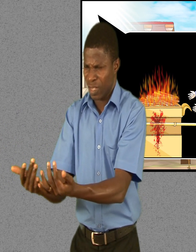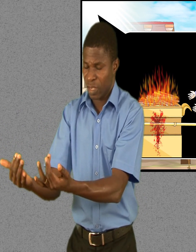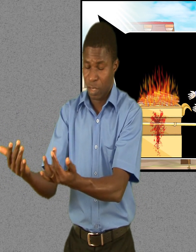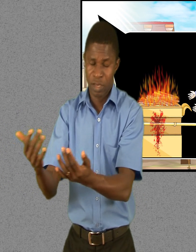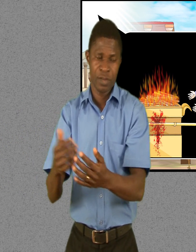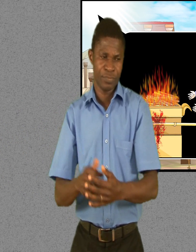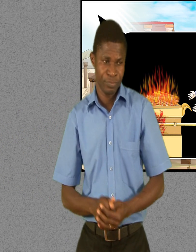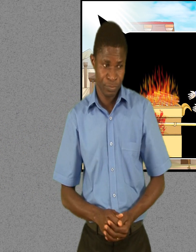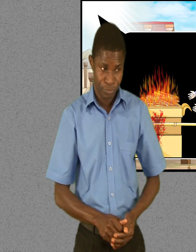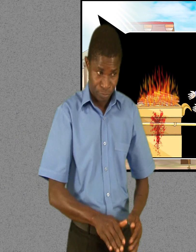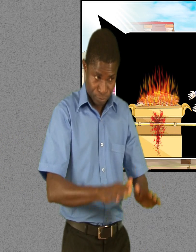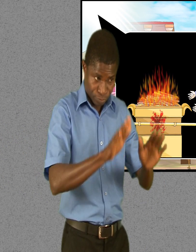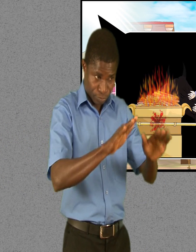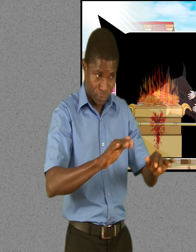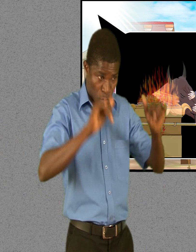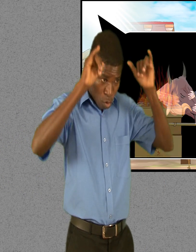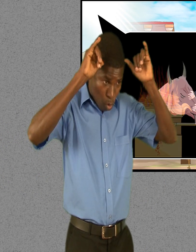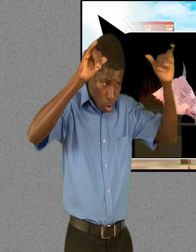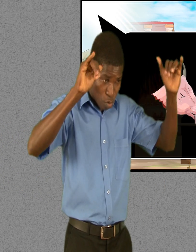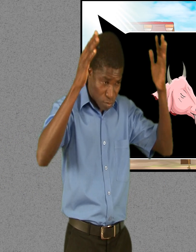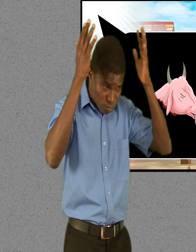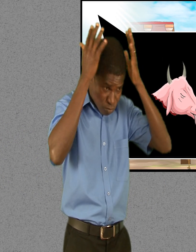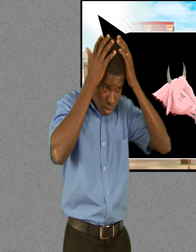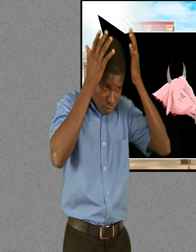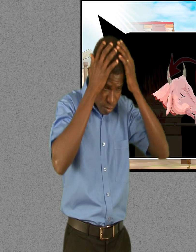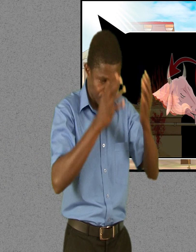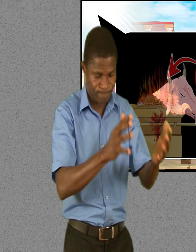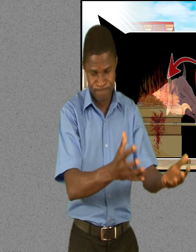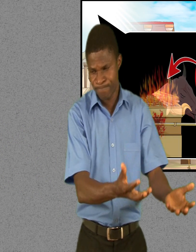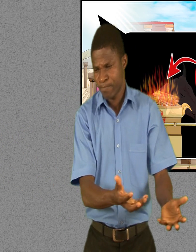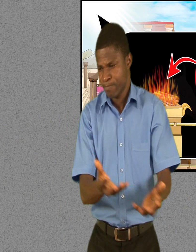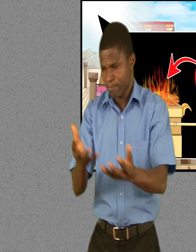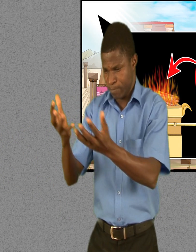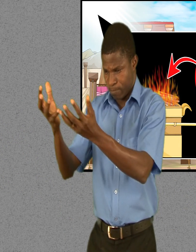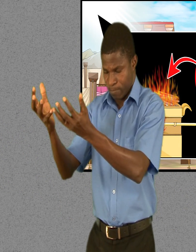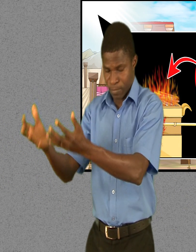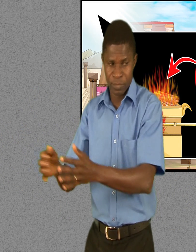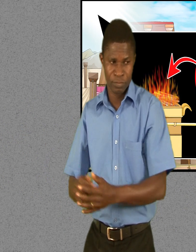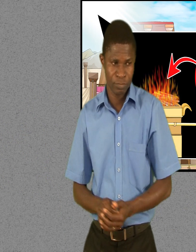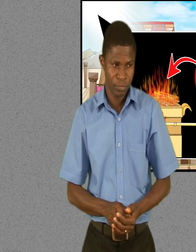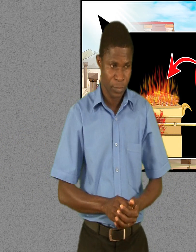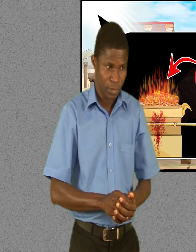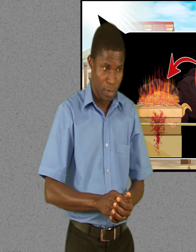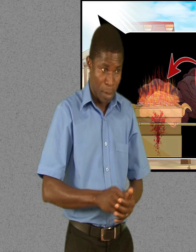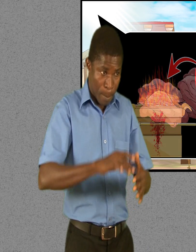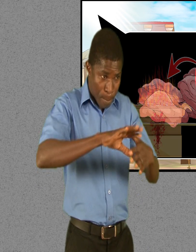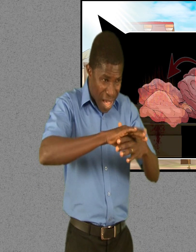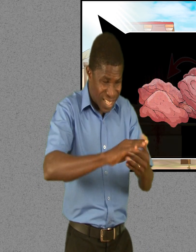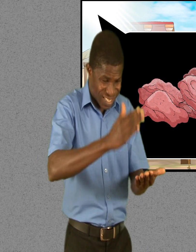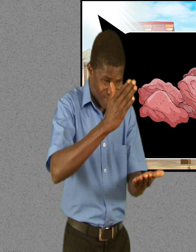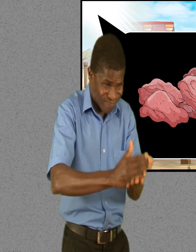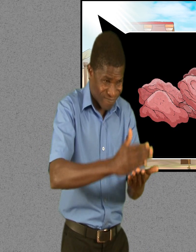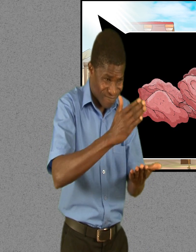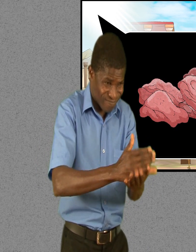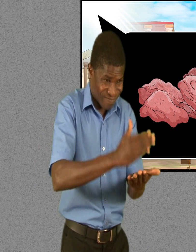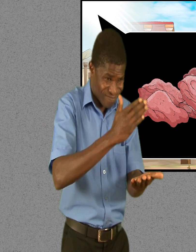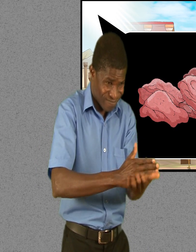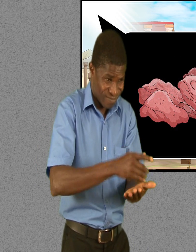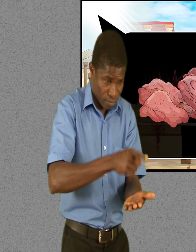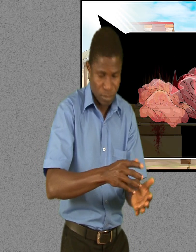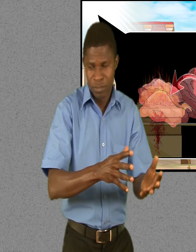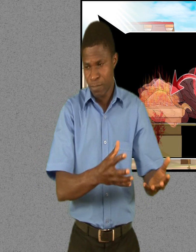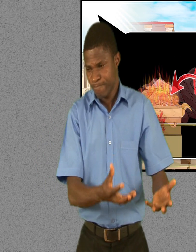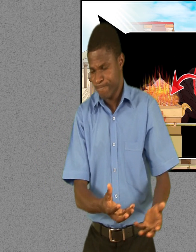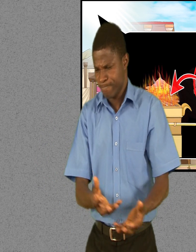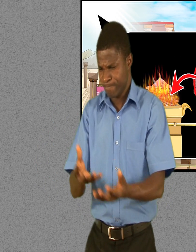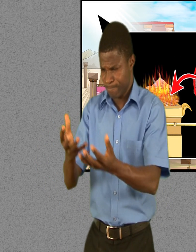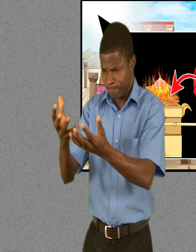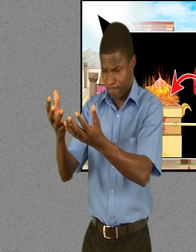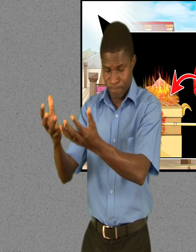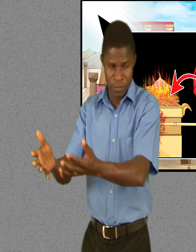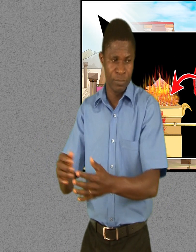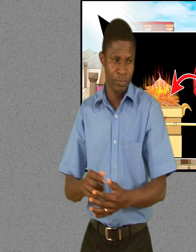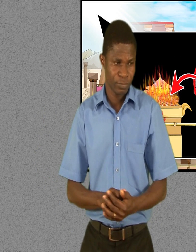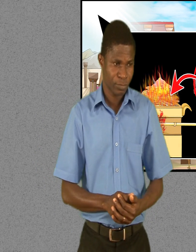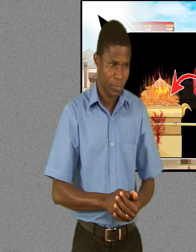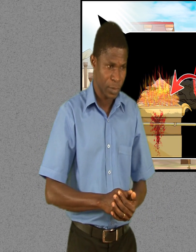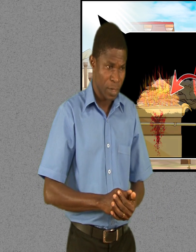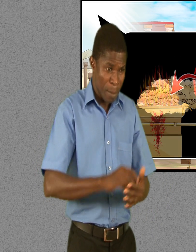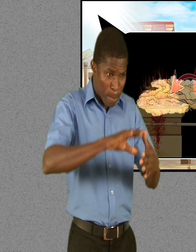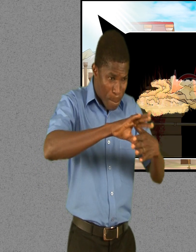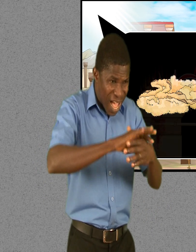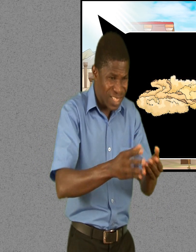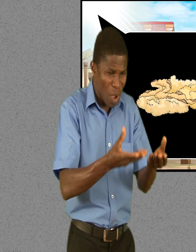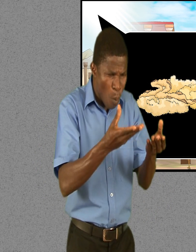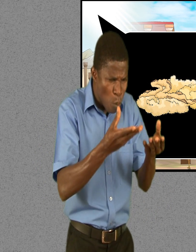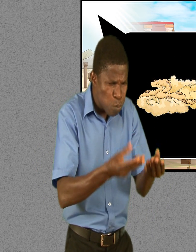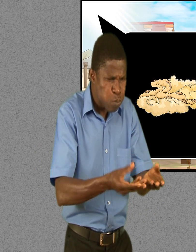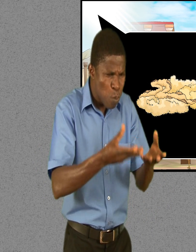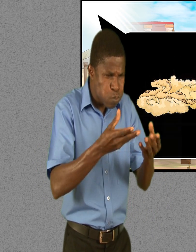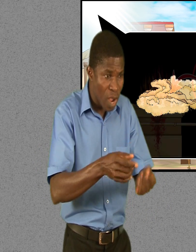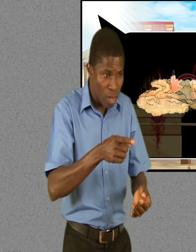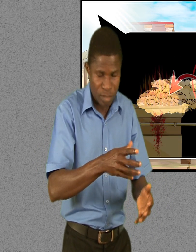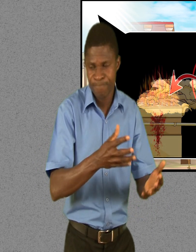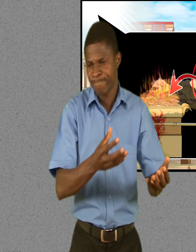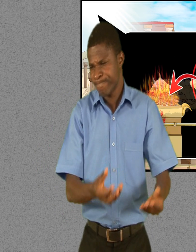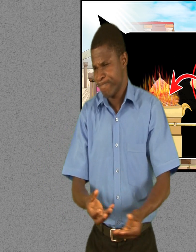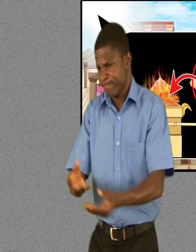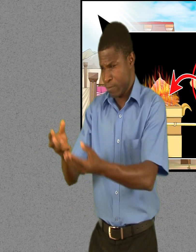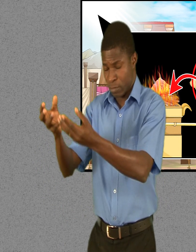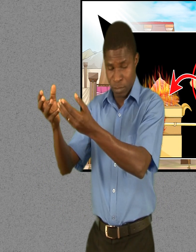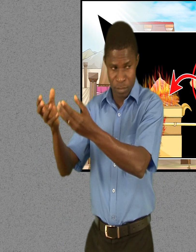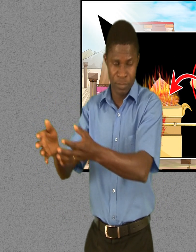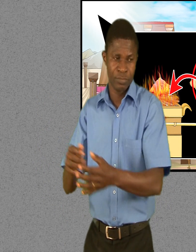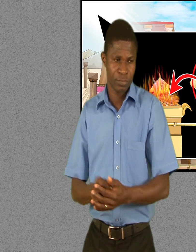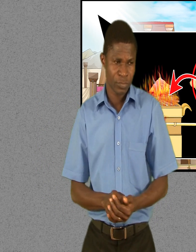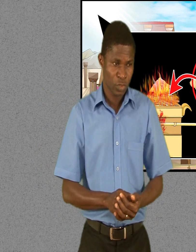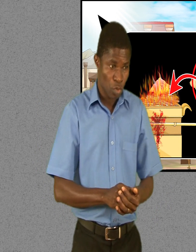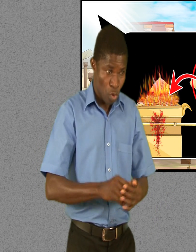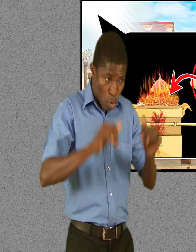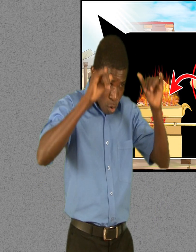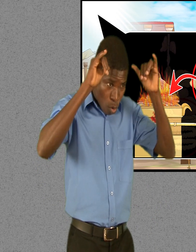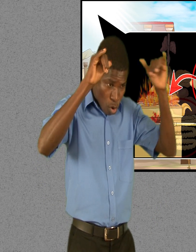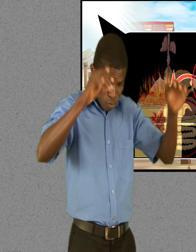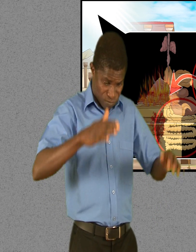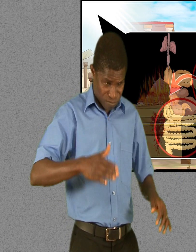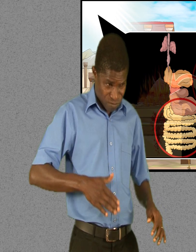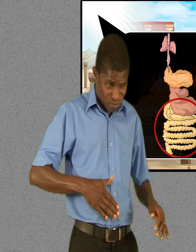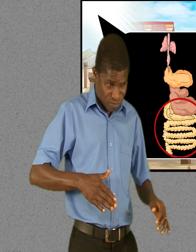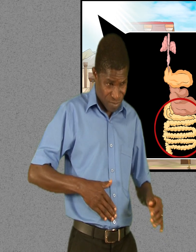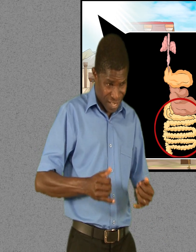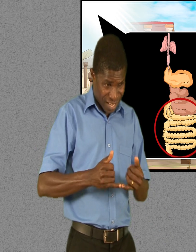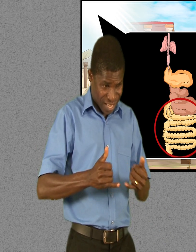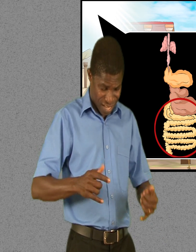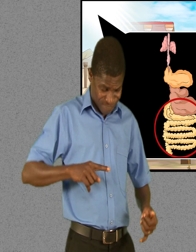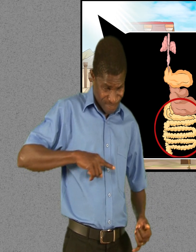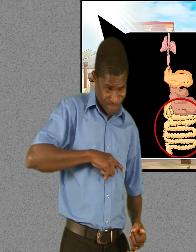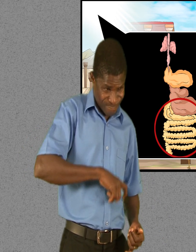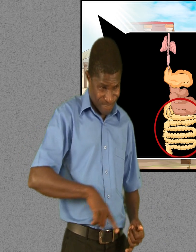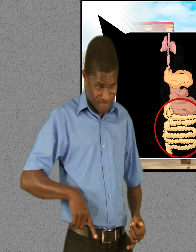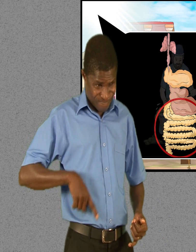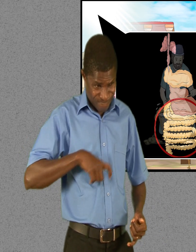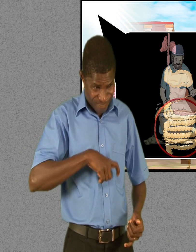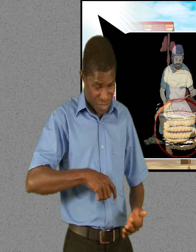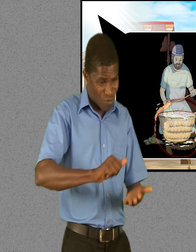Then Aaron’s sons the priests are to arrange the pieces, including the head and the fat, atop the burning wood on the altar.